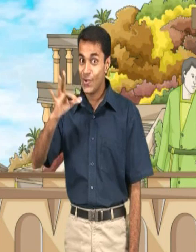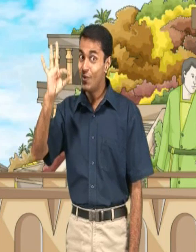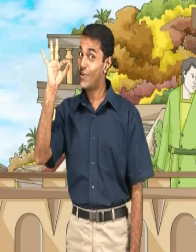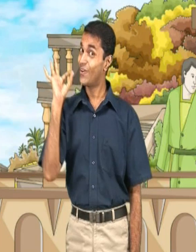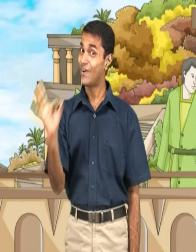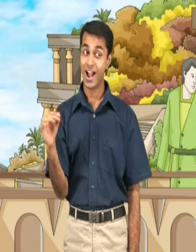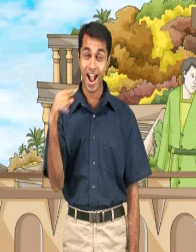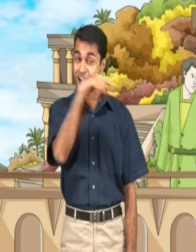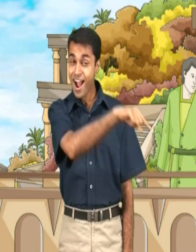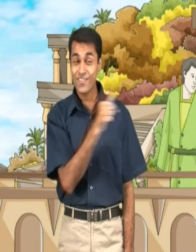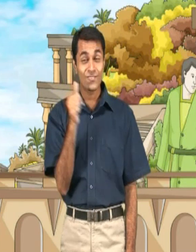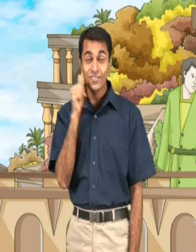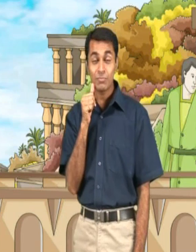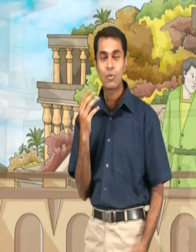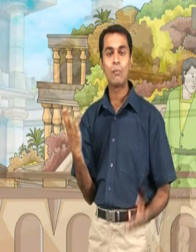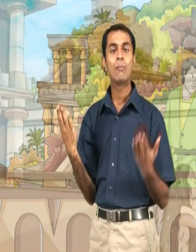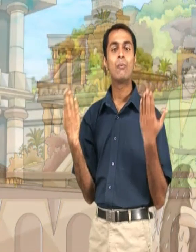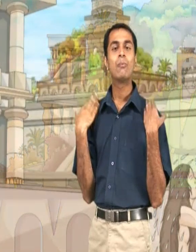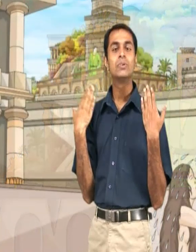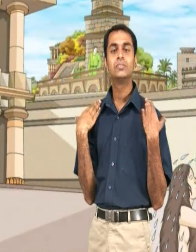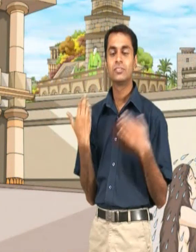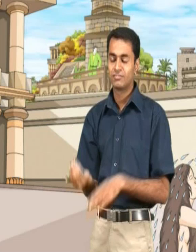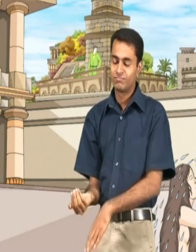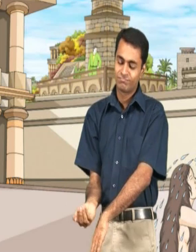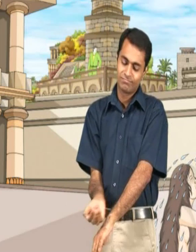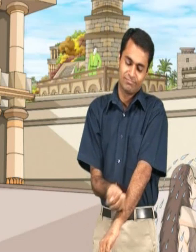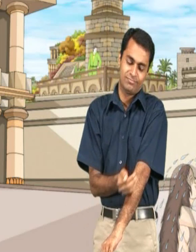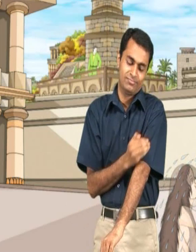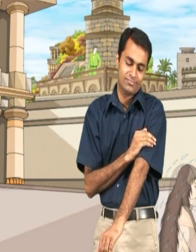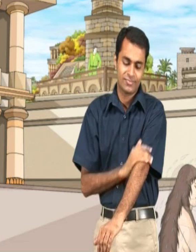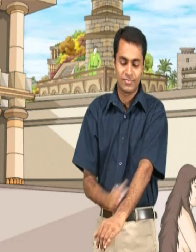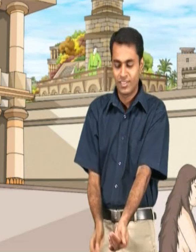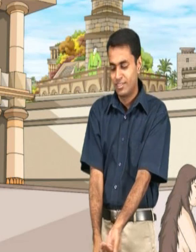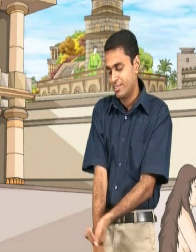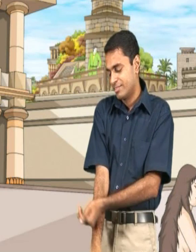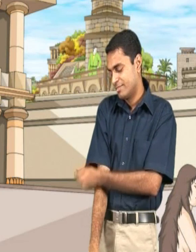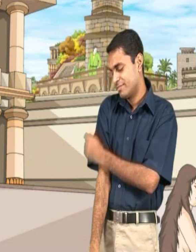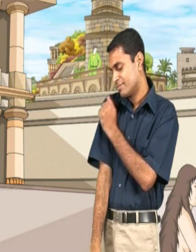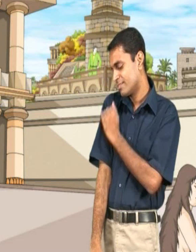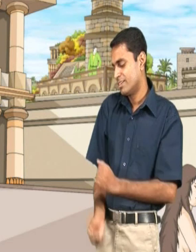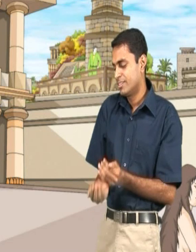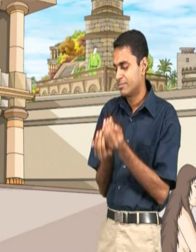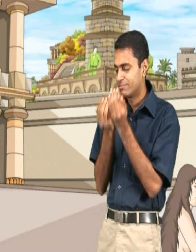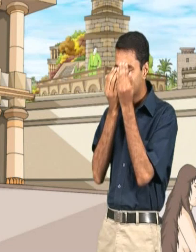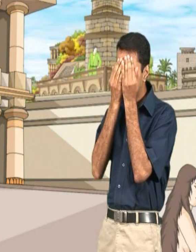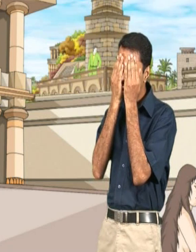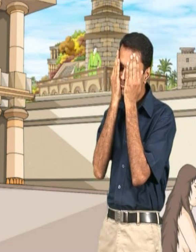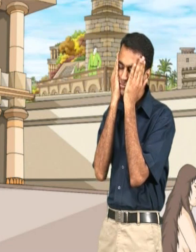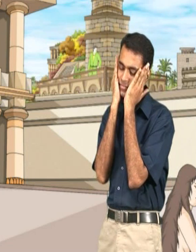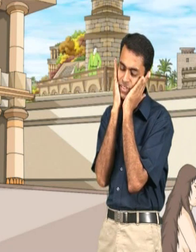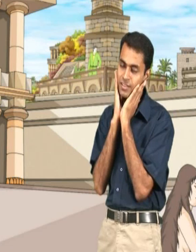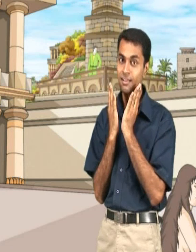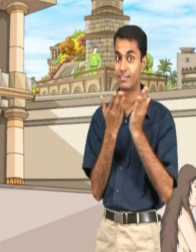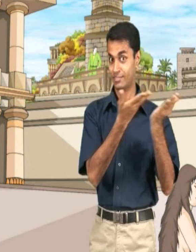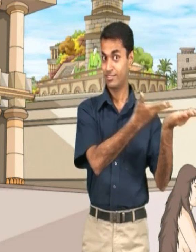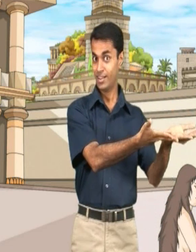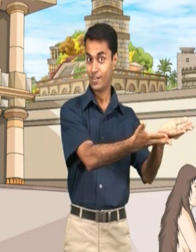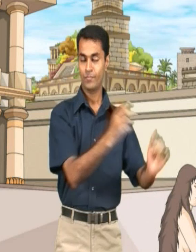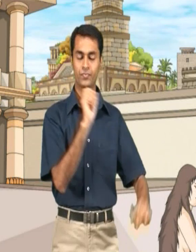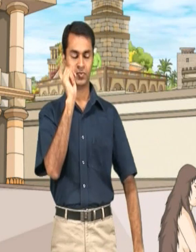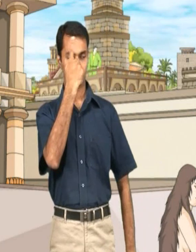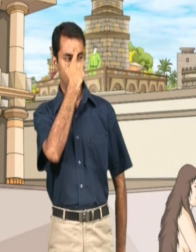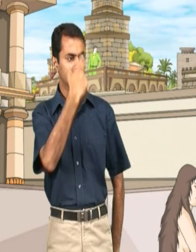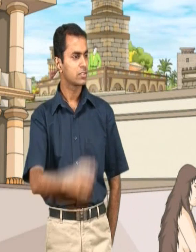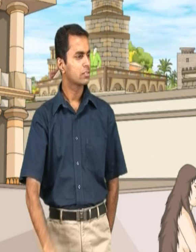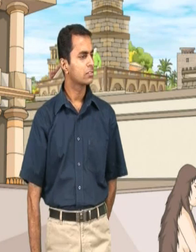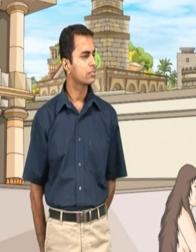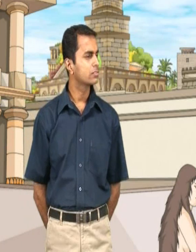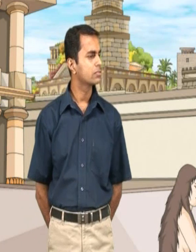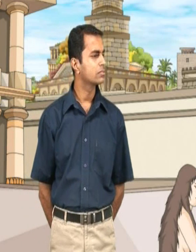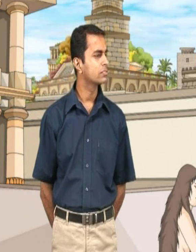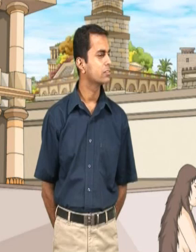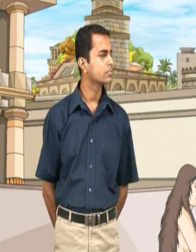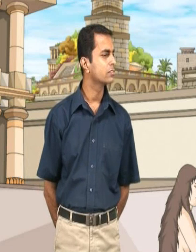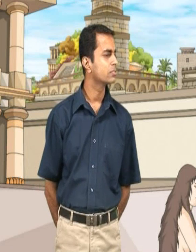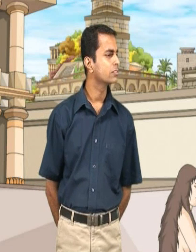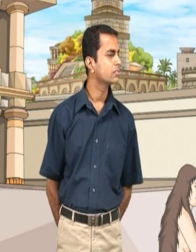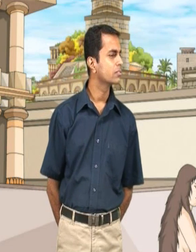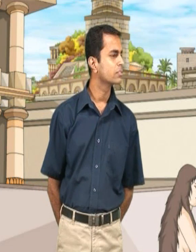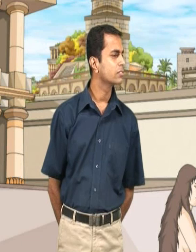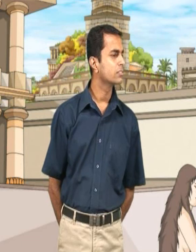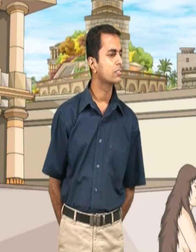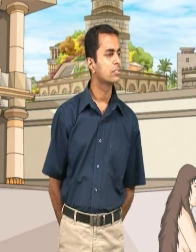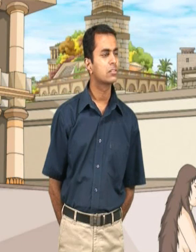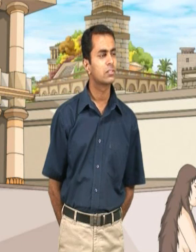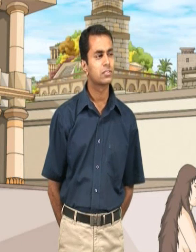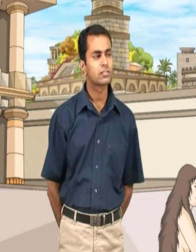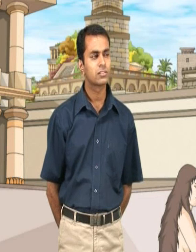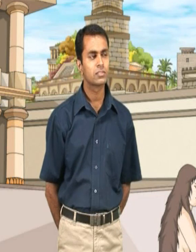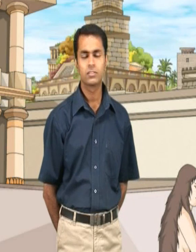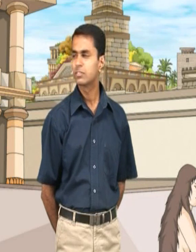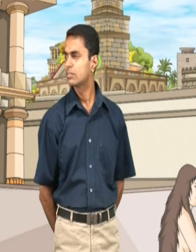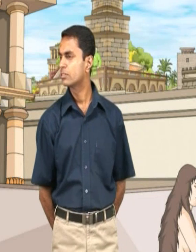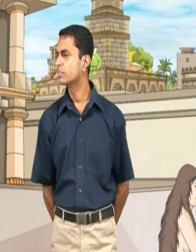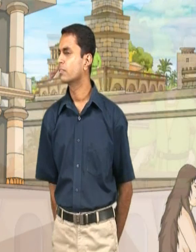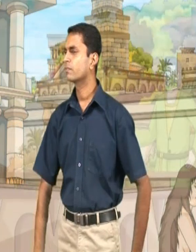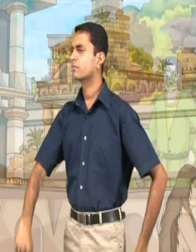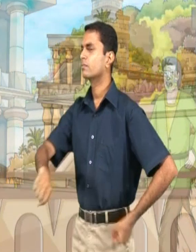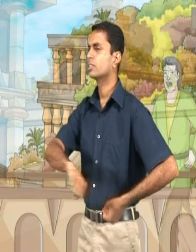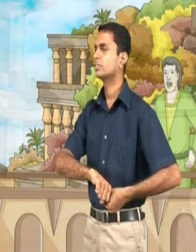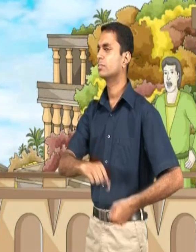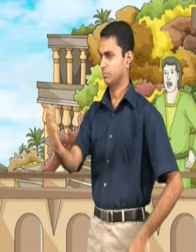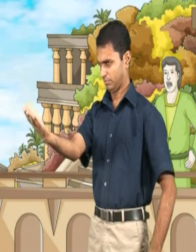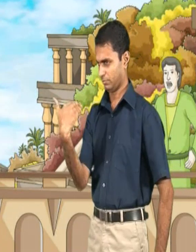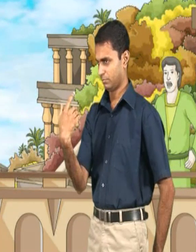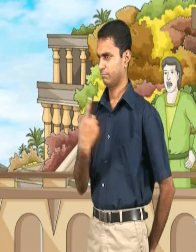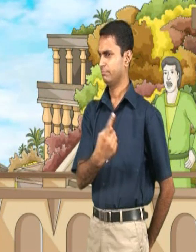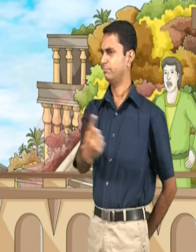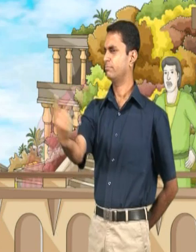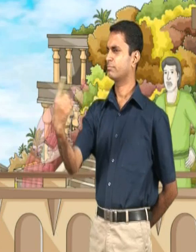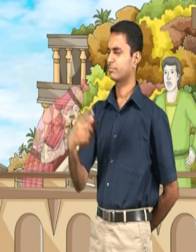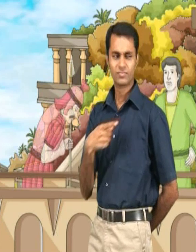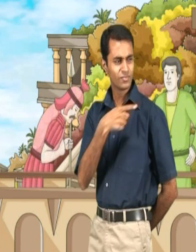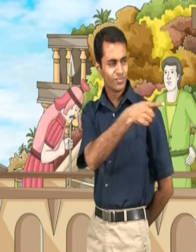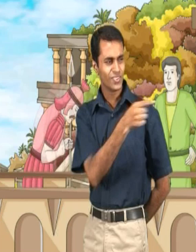And from the roof he saw a woman bathing—a very beautiful woman.